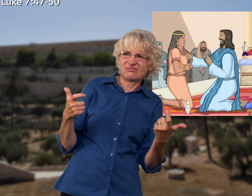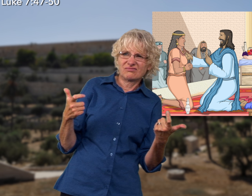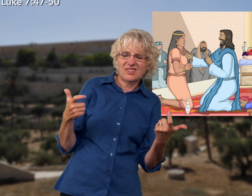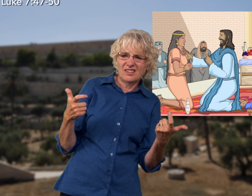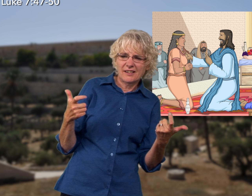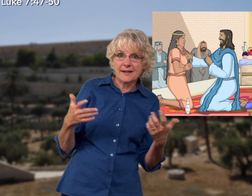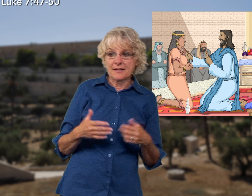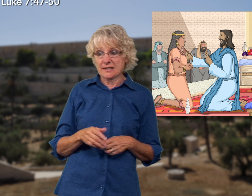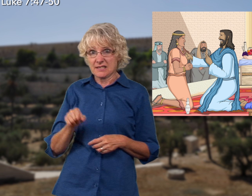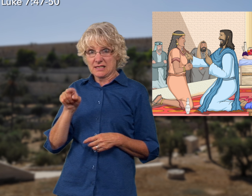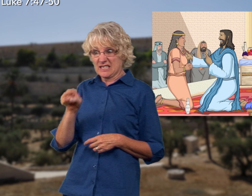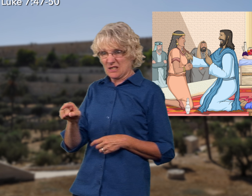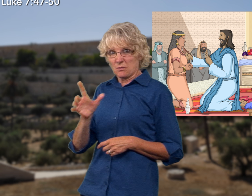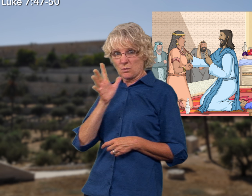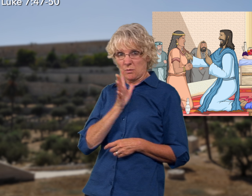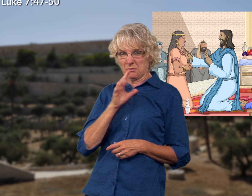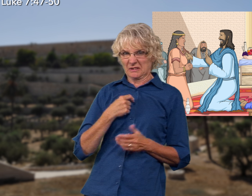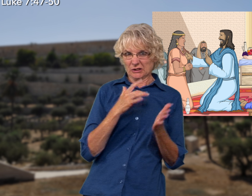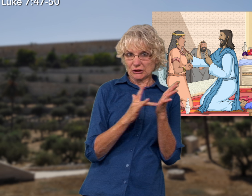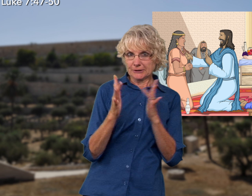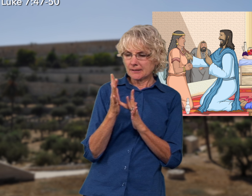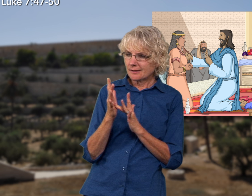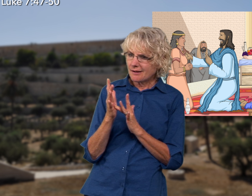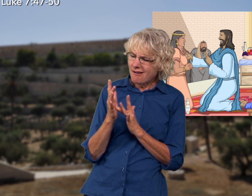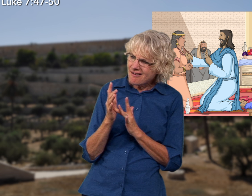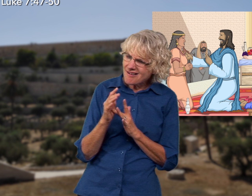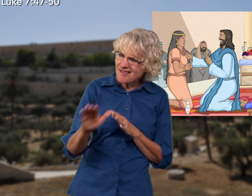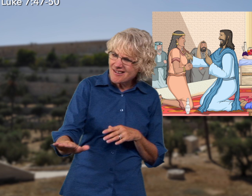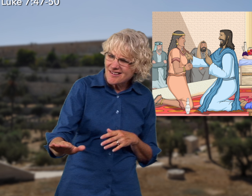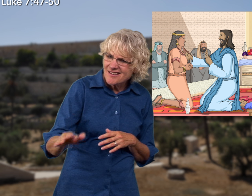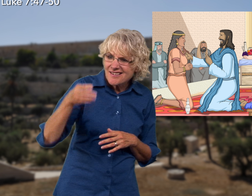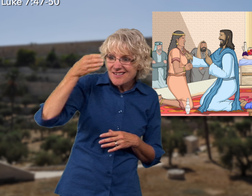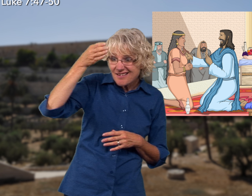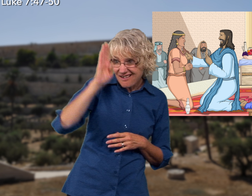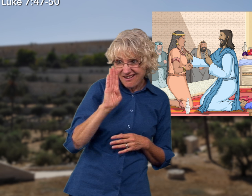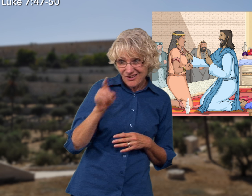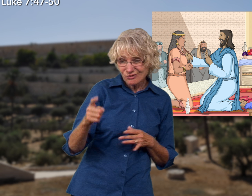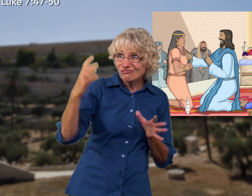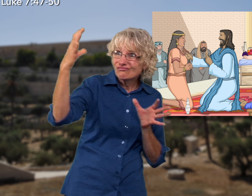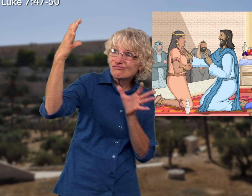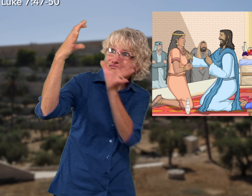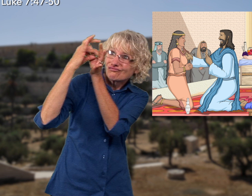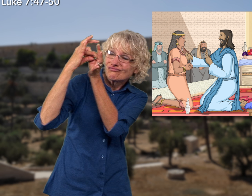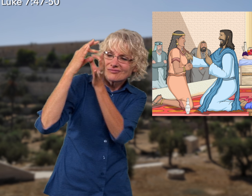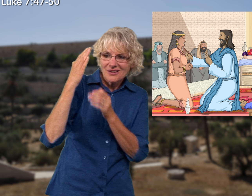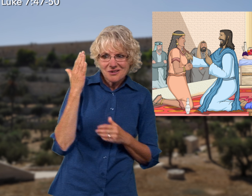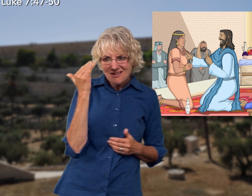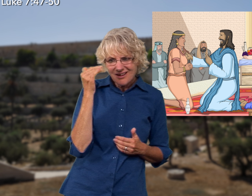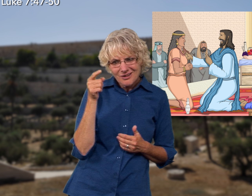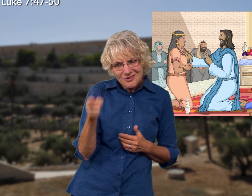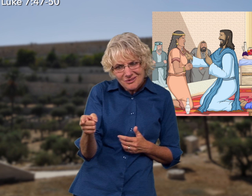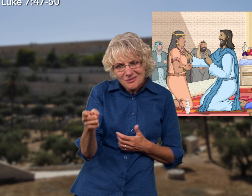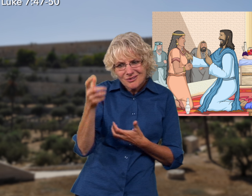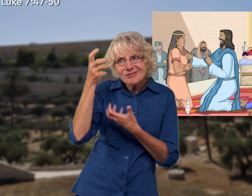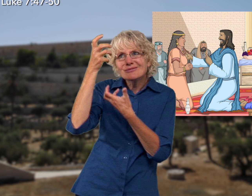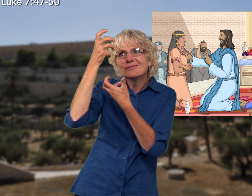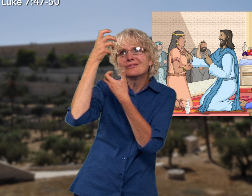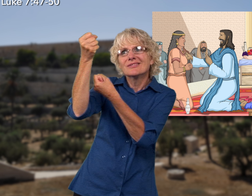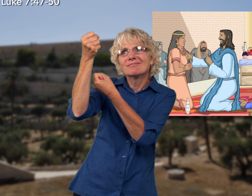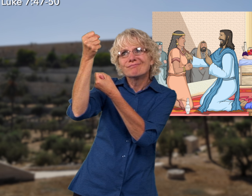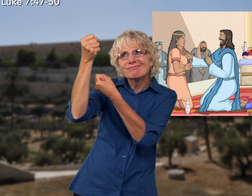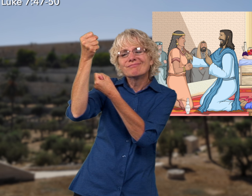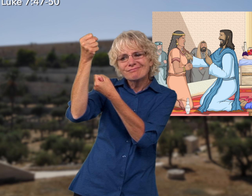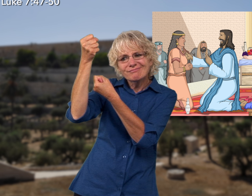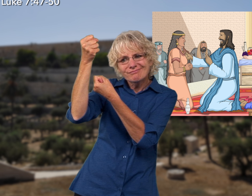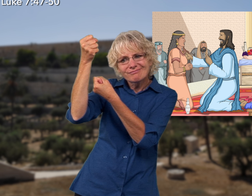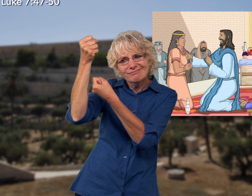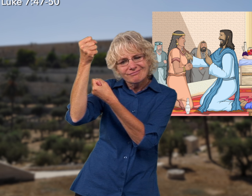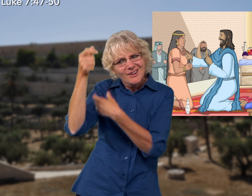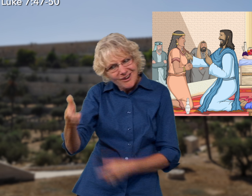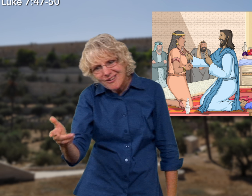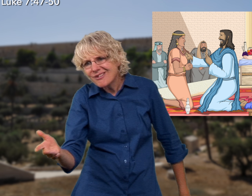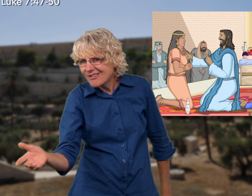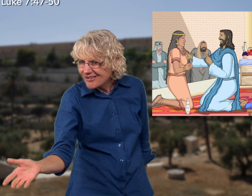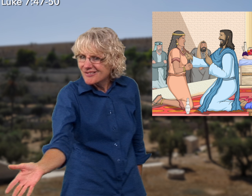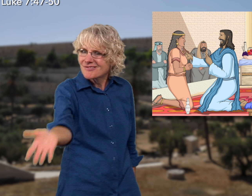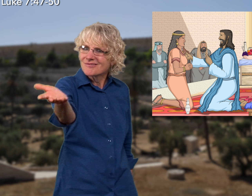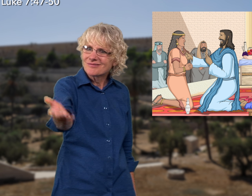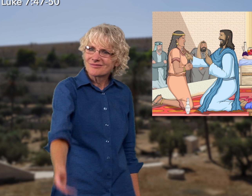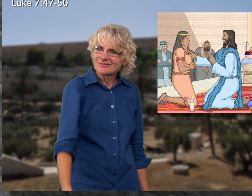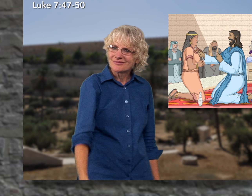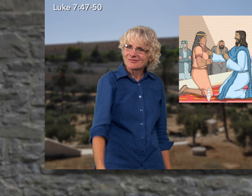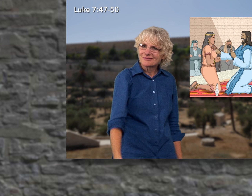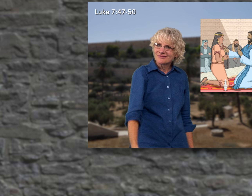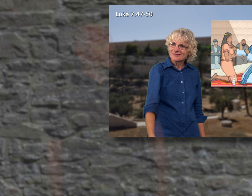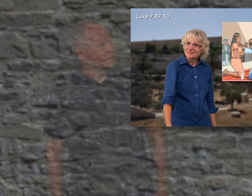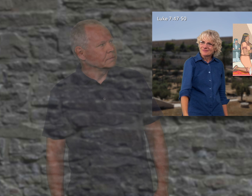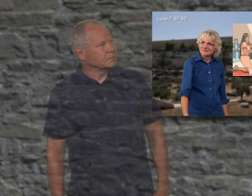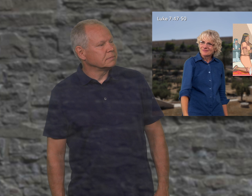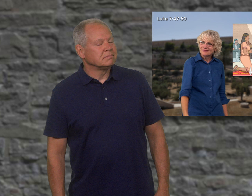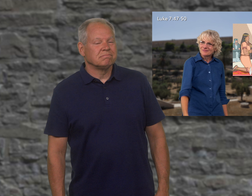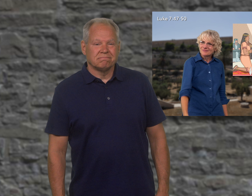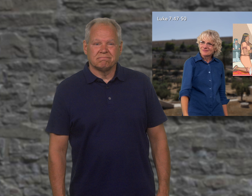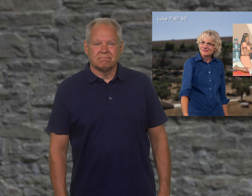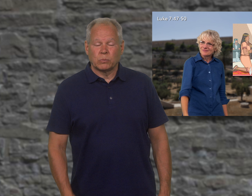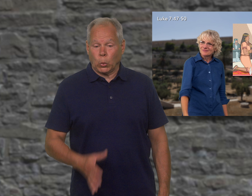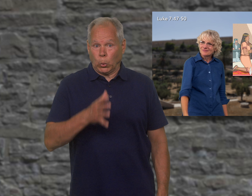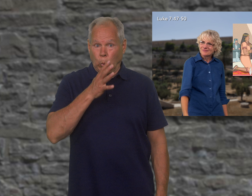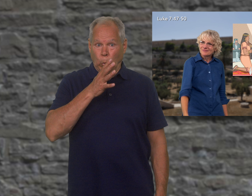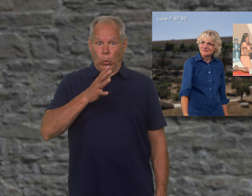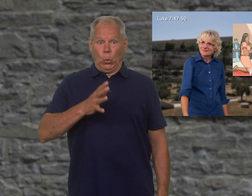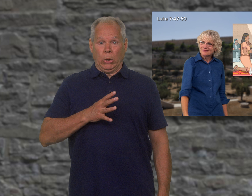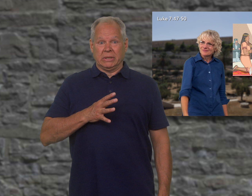And Jesus told the woman, “Your faith has saved you; go in peace.”